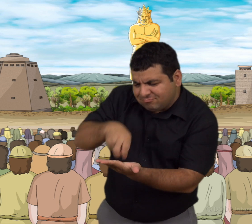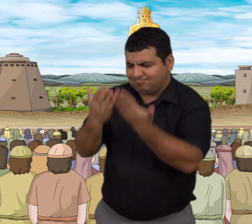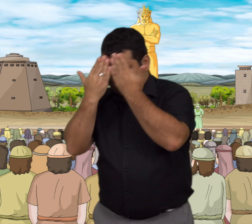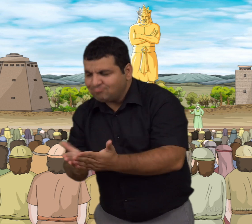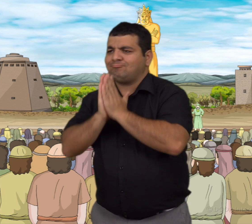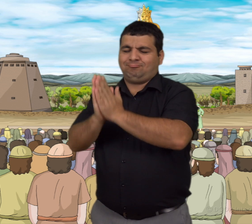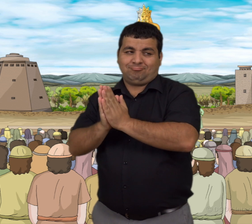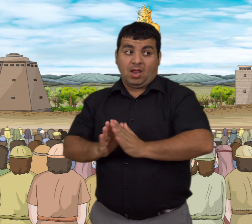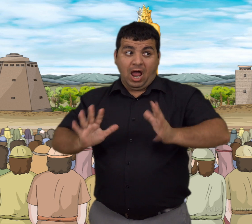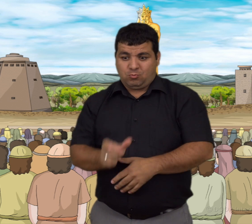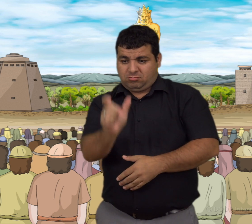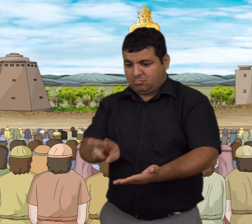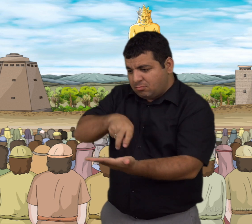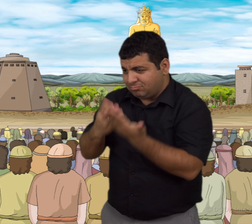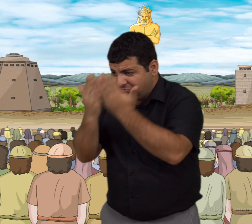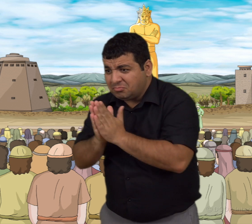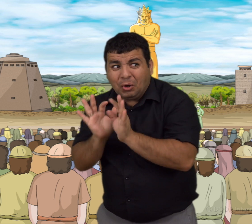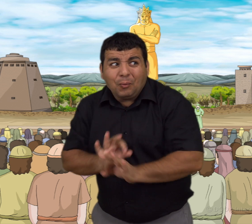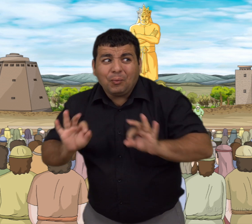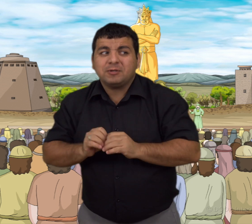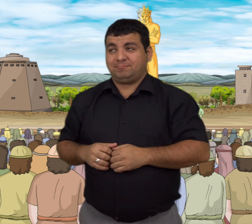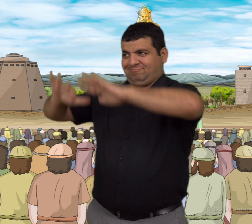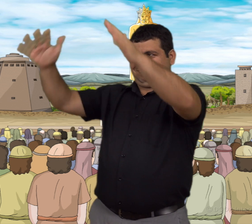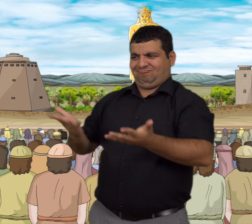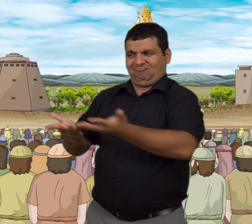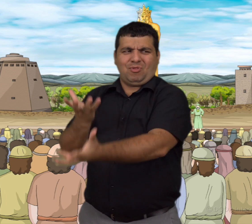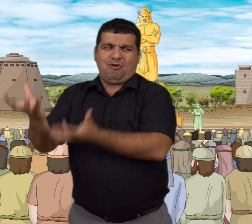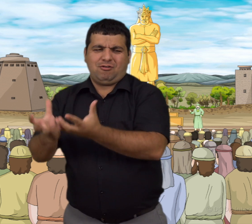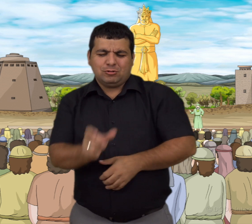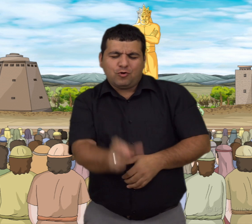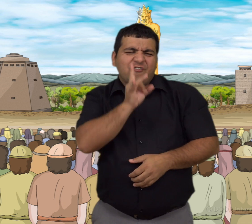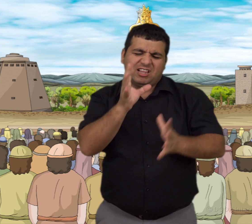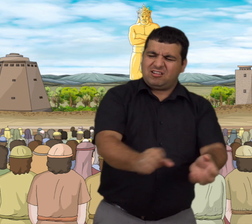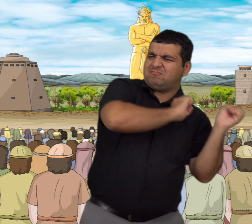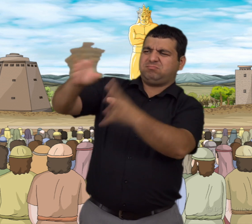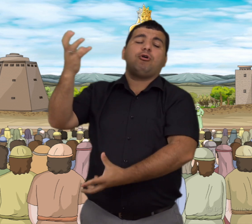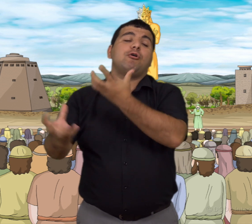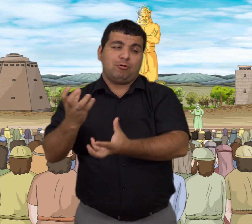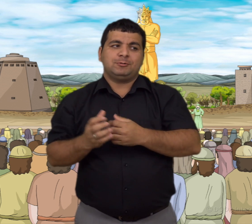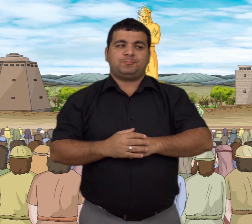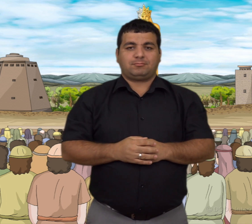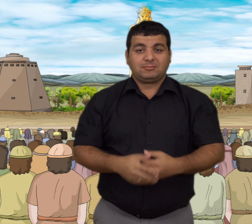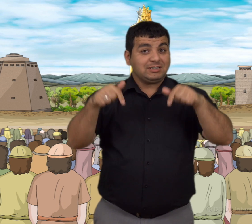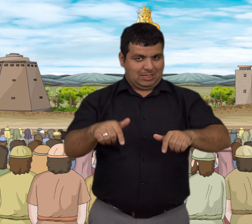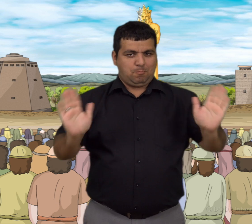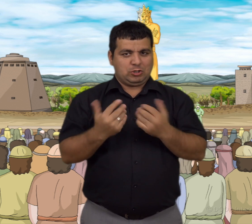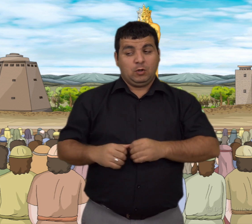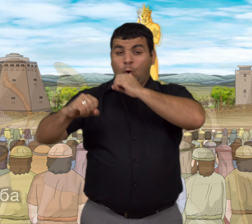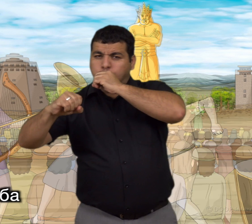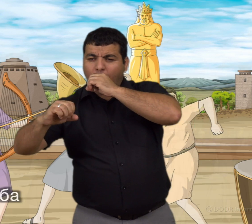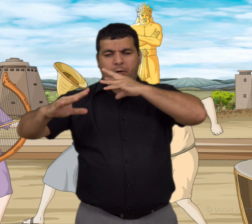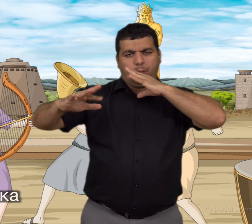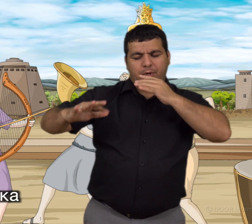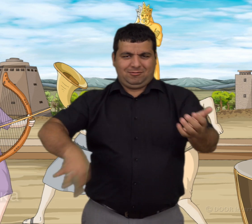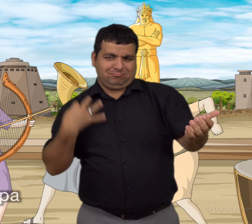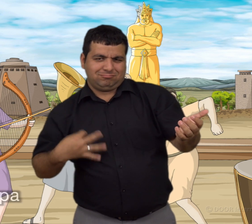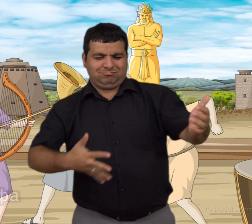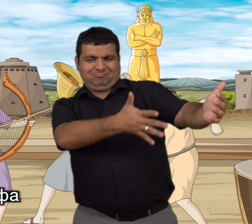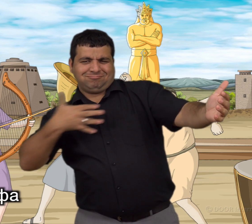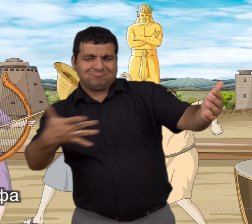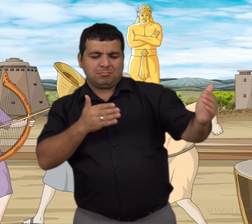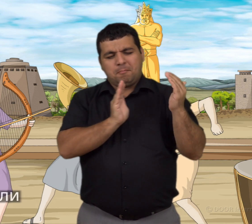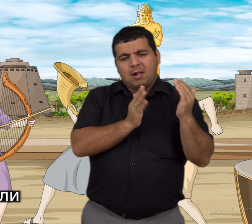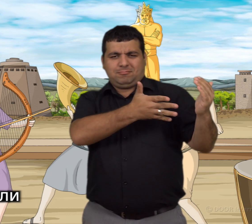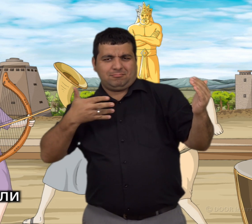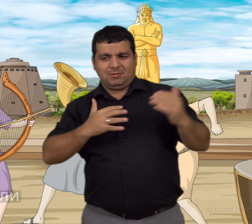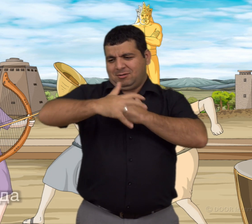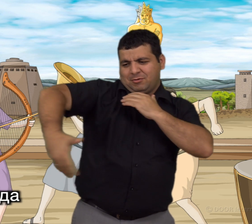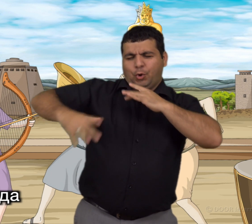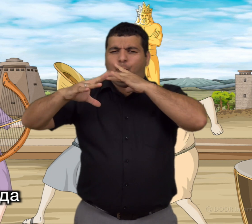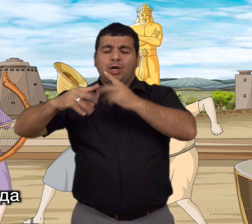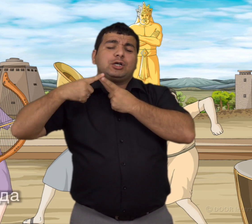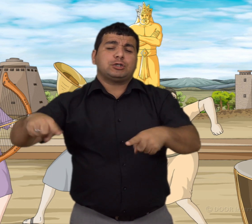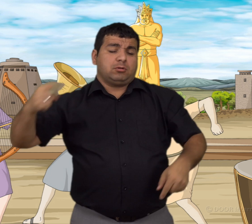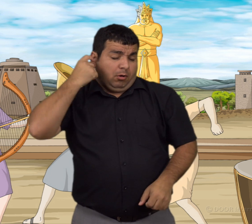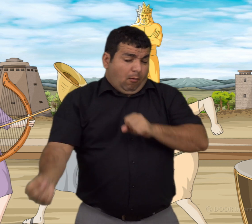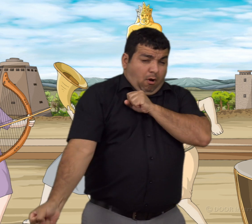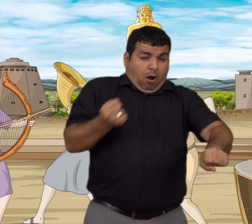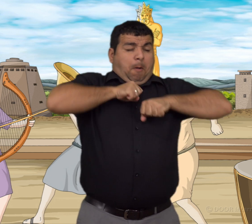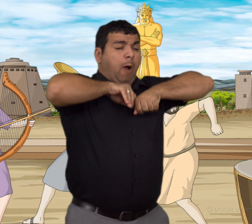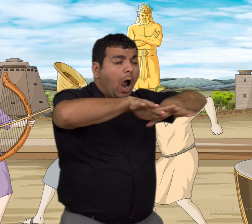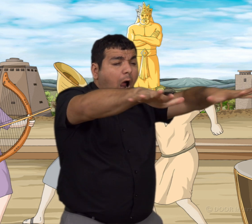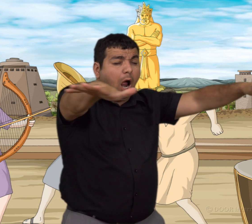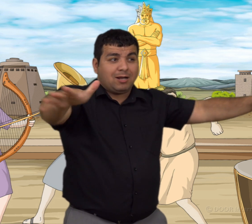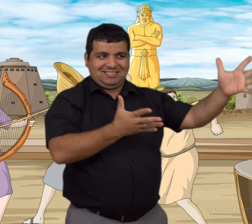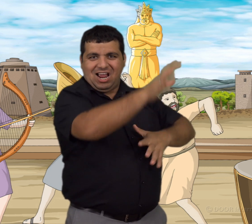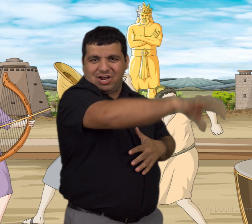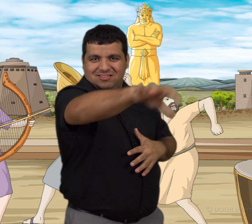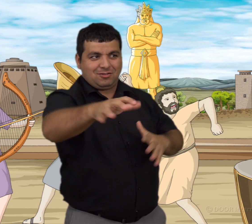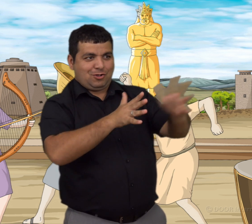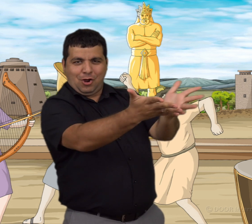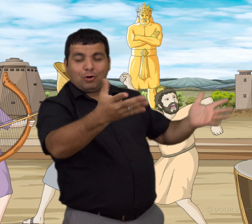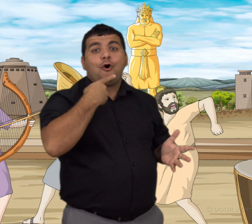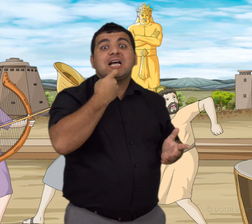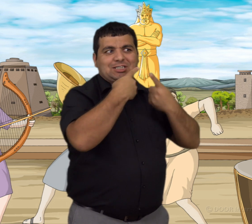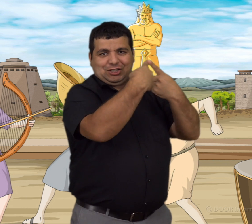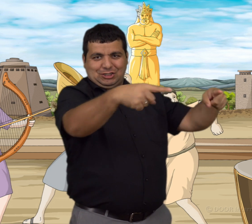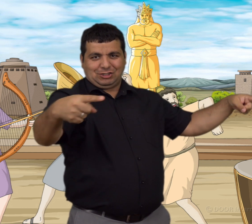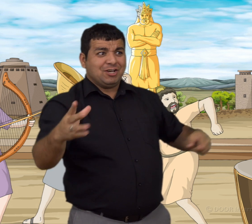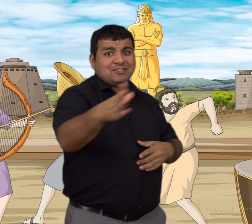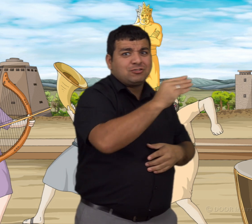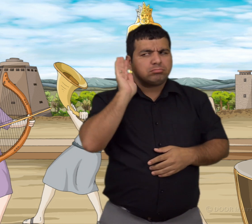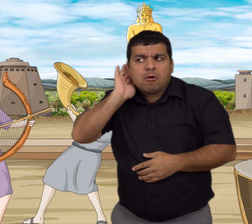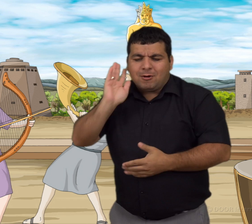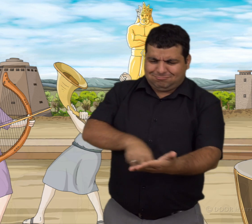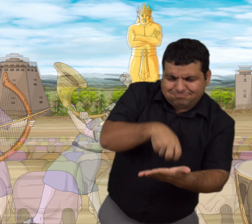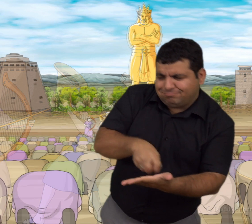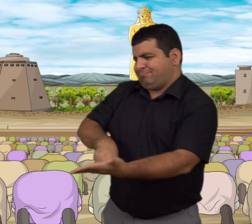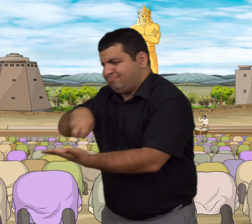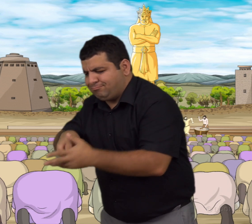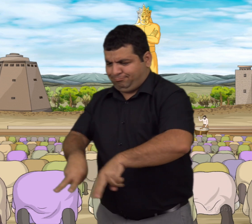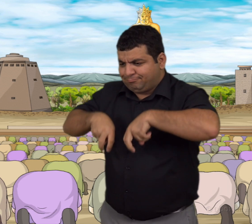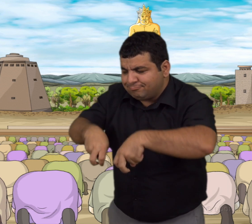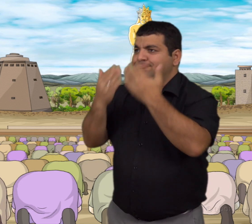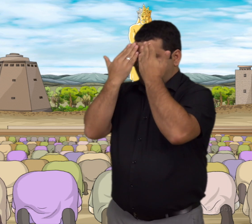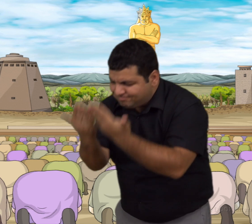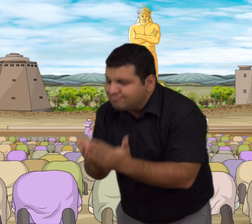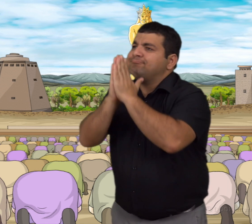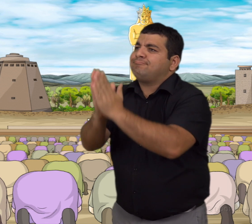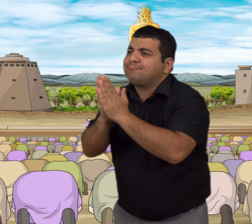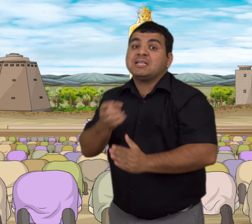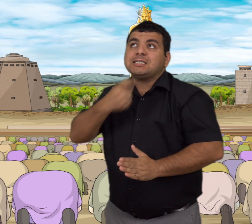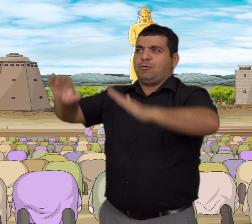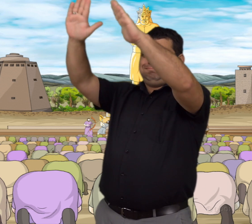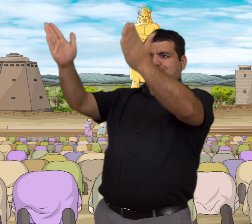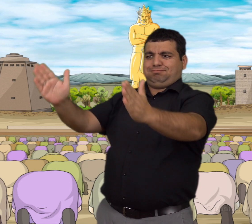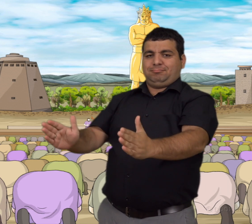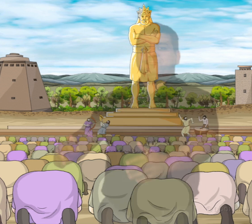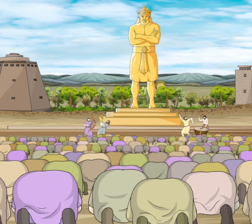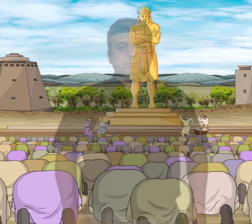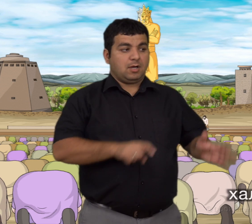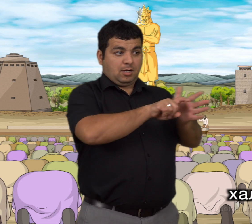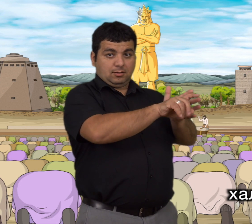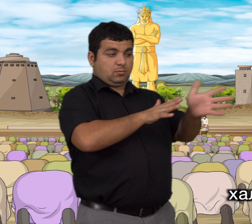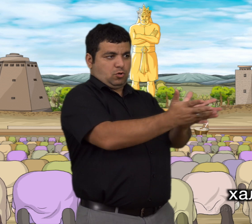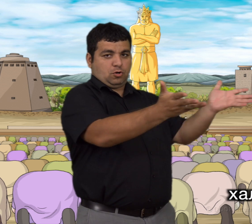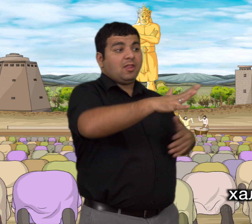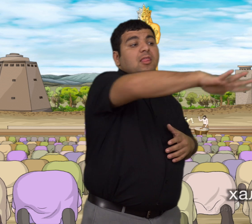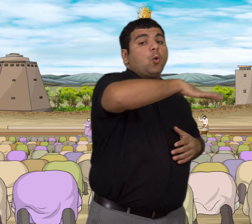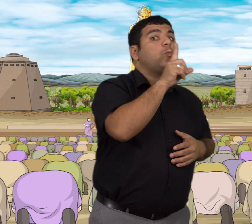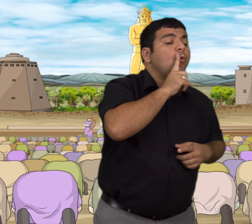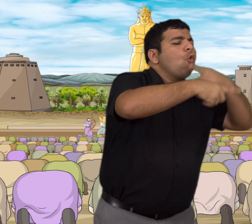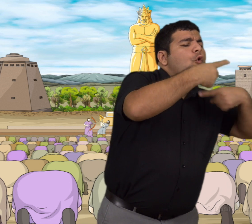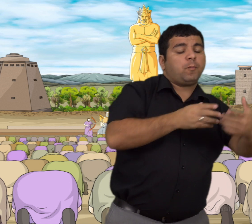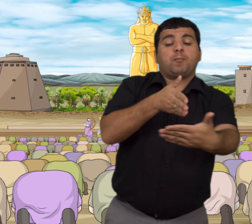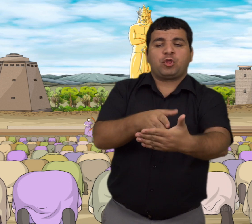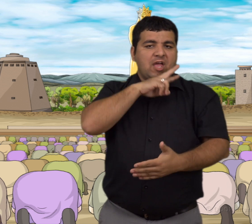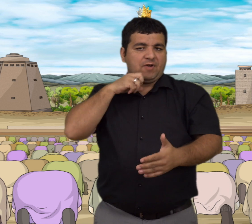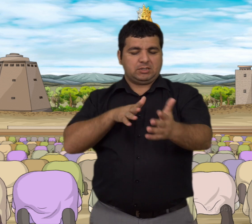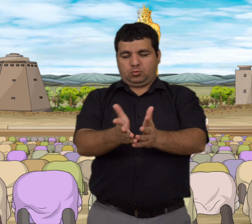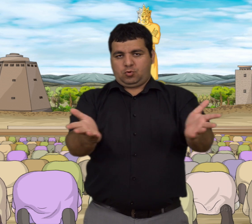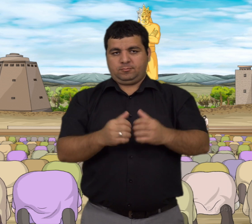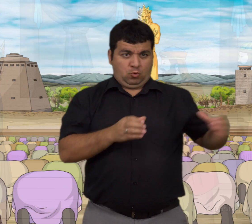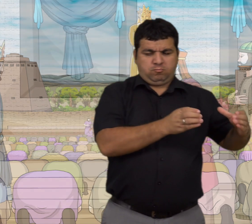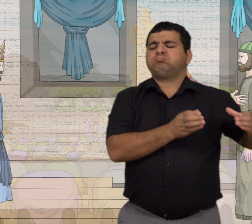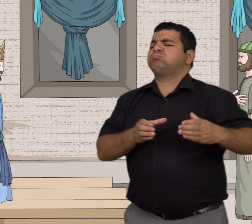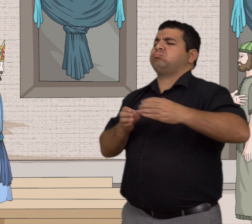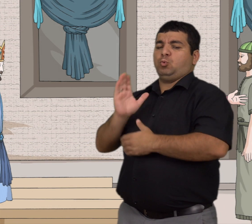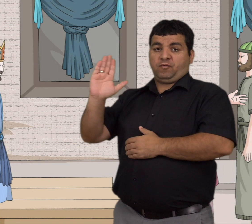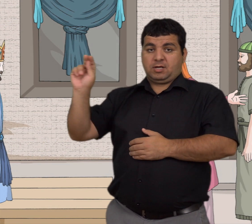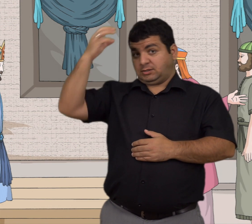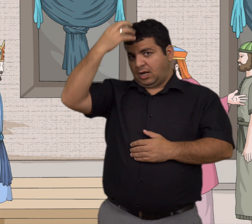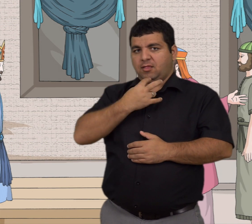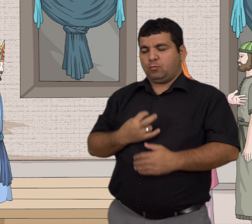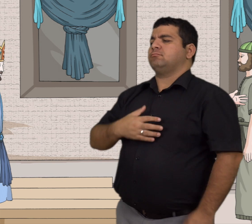And whoever does not fall down and worship will immediately be thrown into the blazing fiery furnace.” Therefore, as soon as all the people heard the sound of the horn, flute, zither, lyre, harp, and all kinds of music, the people of every nation and language would fall down and worship the golden statue that King Nebuchadnezzar had set up.